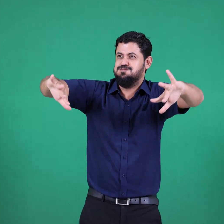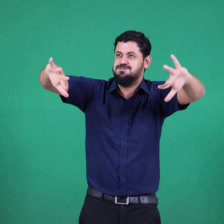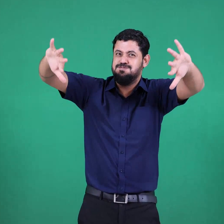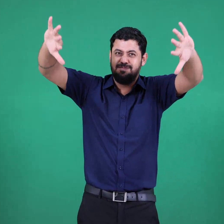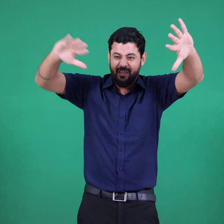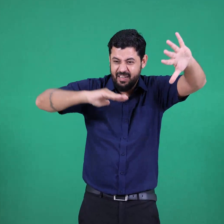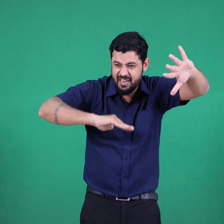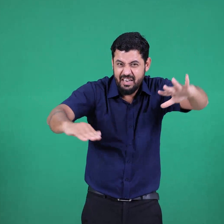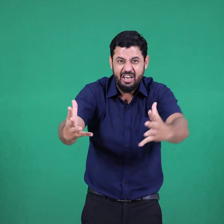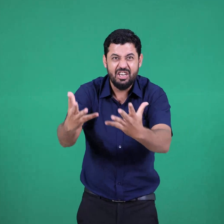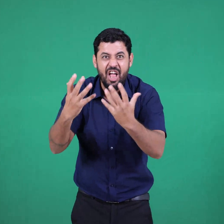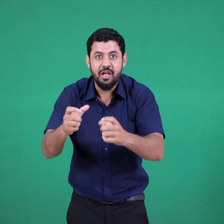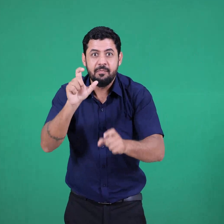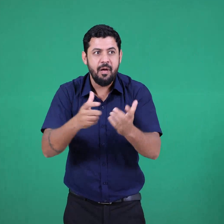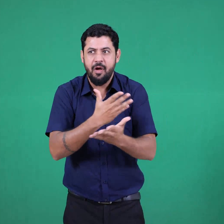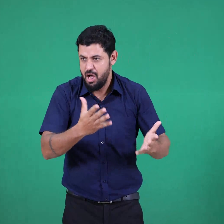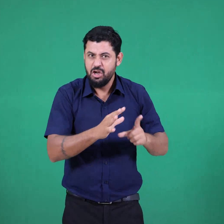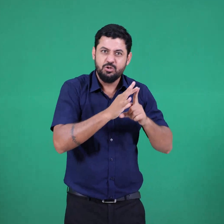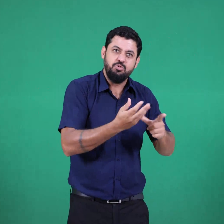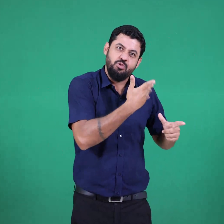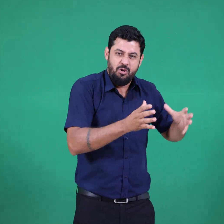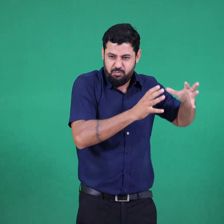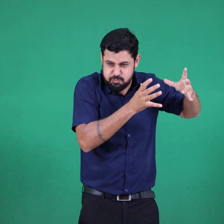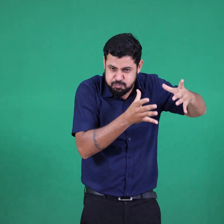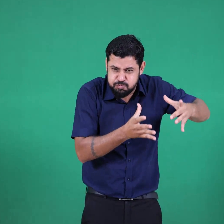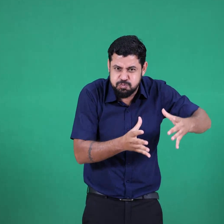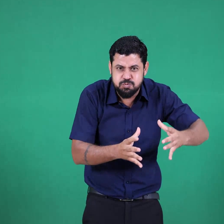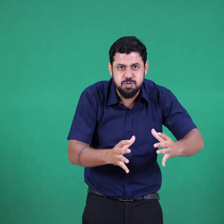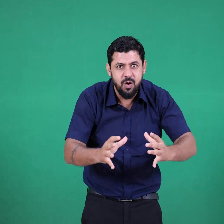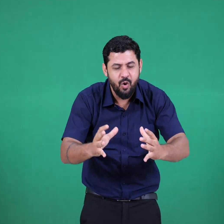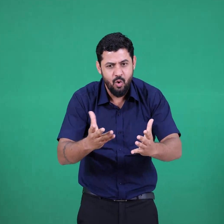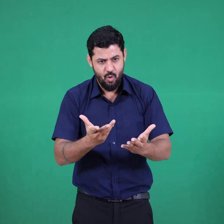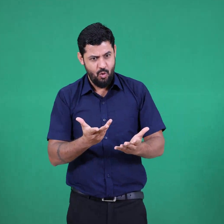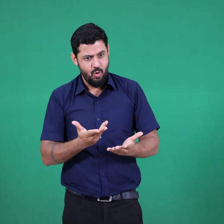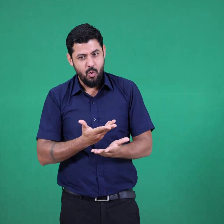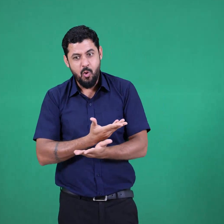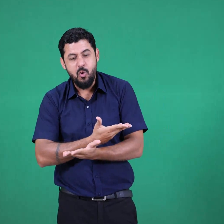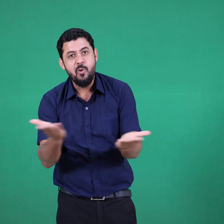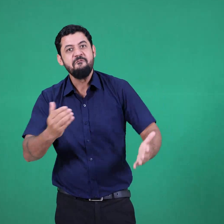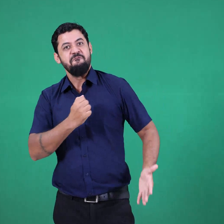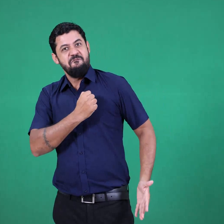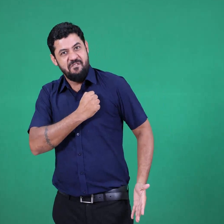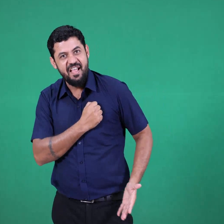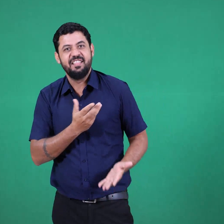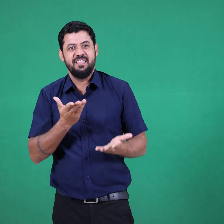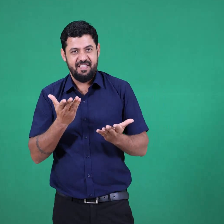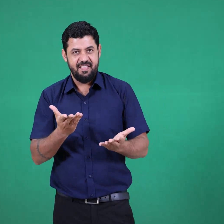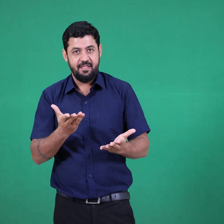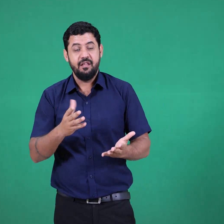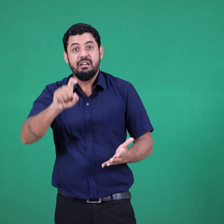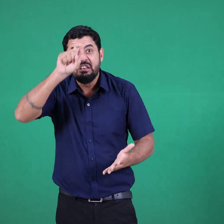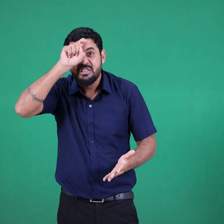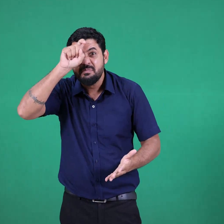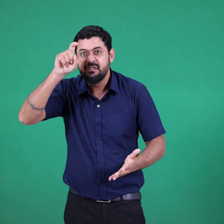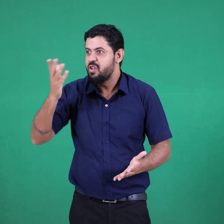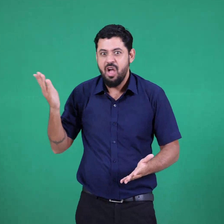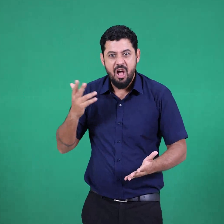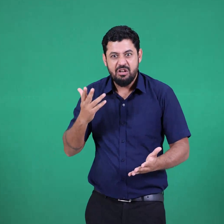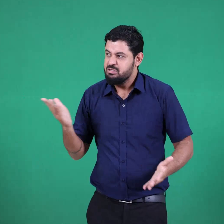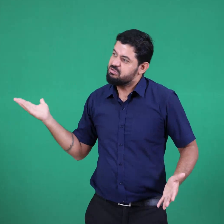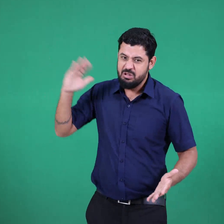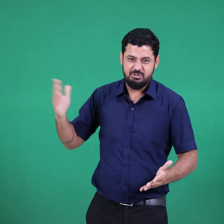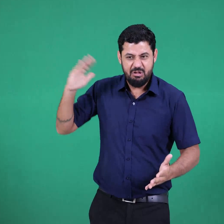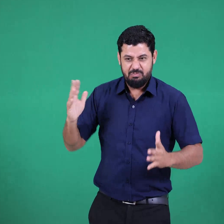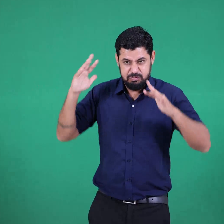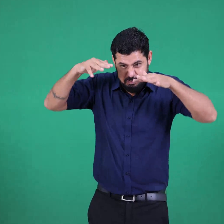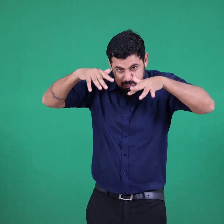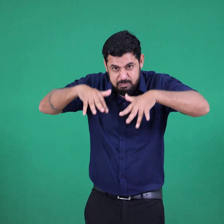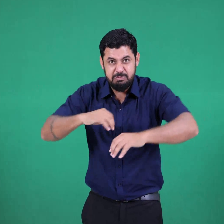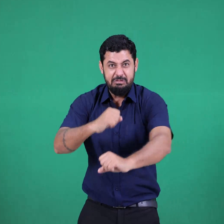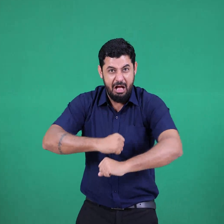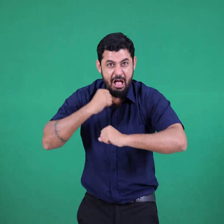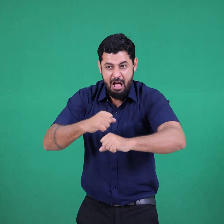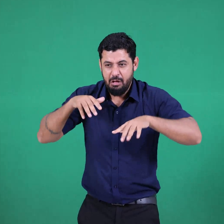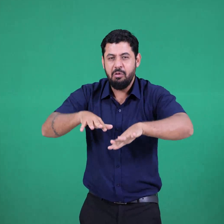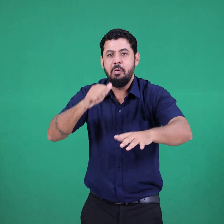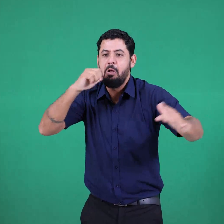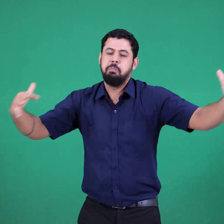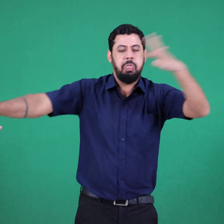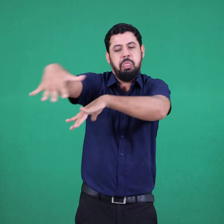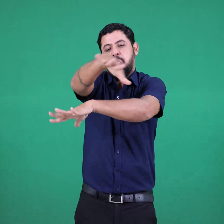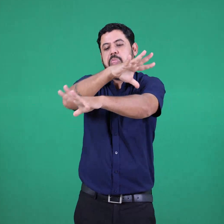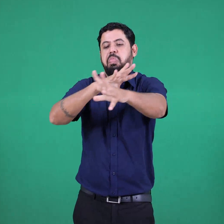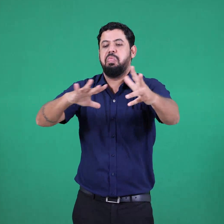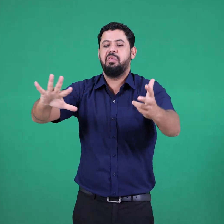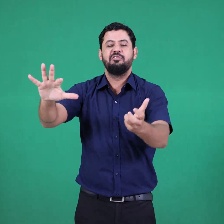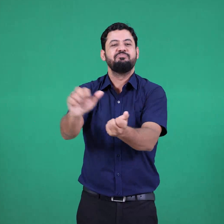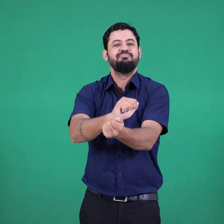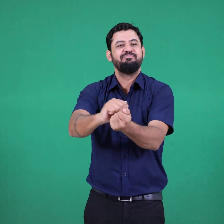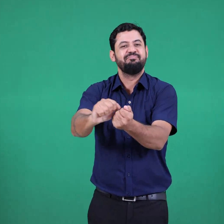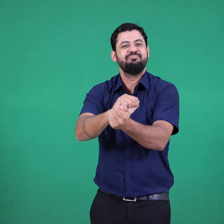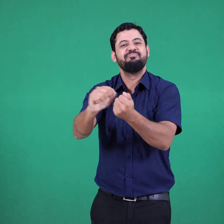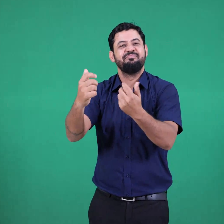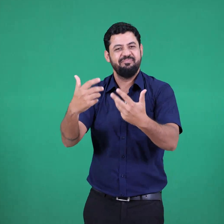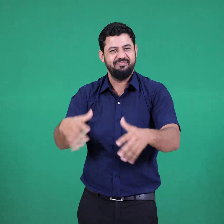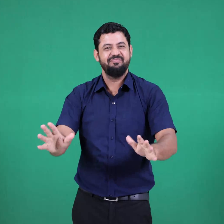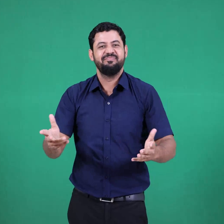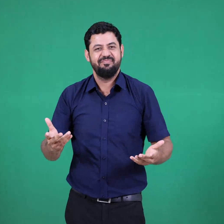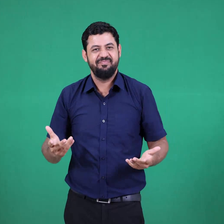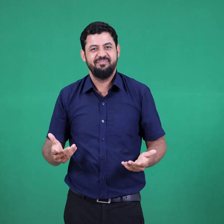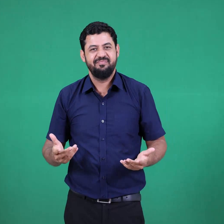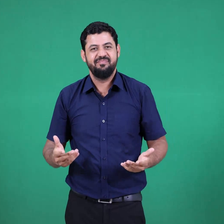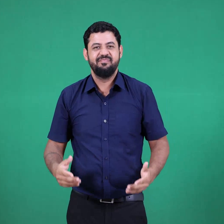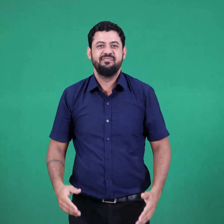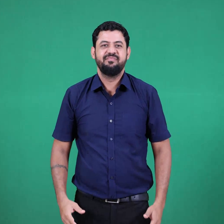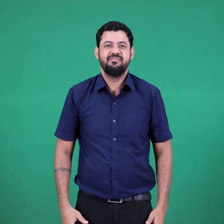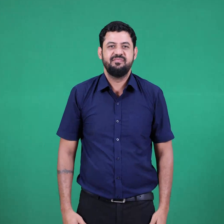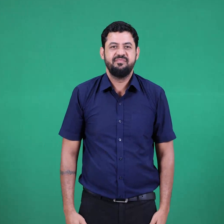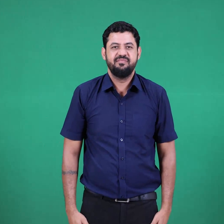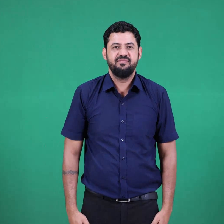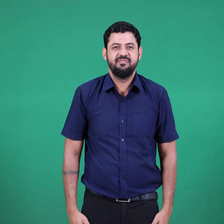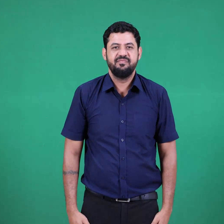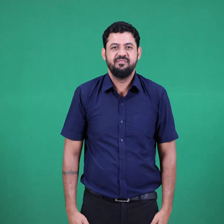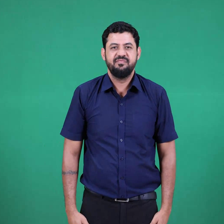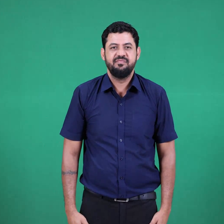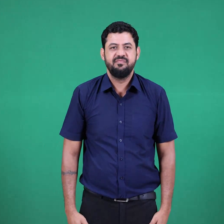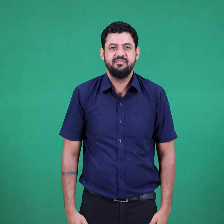but when the Egyptians tried to follow, they were drowned.